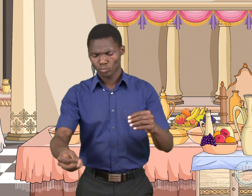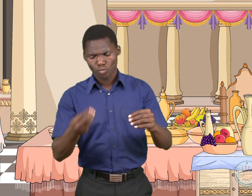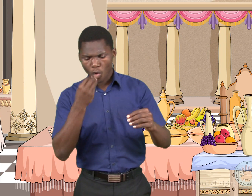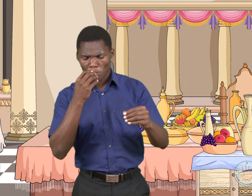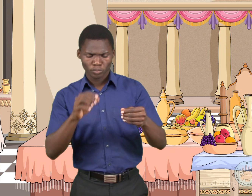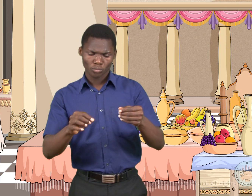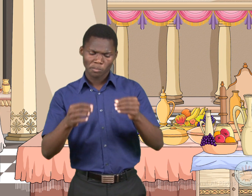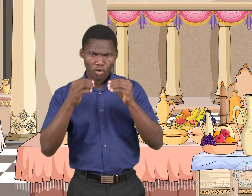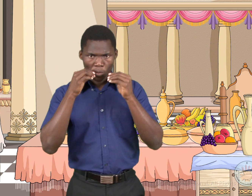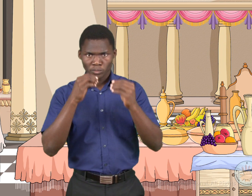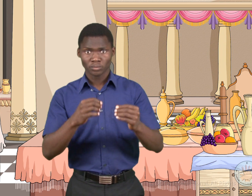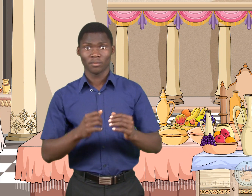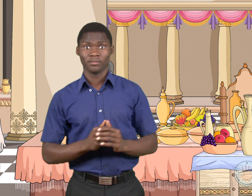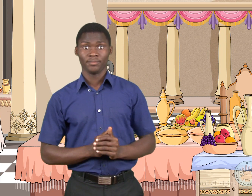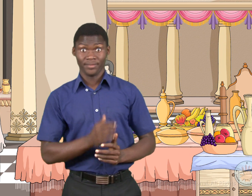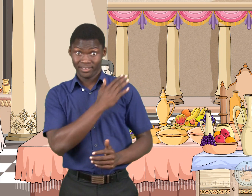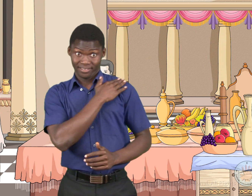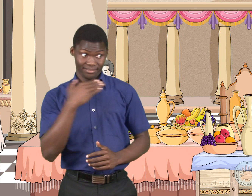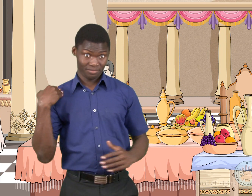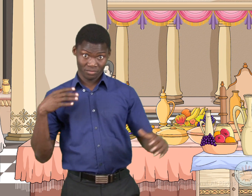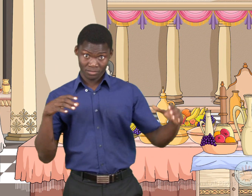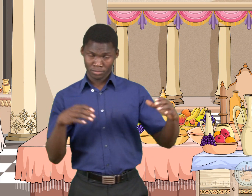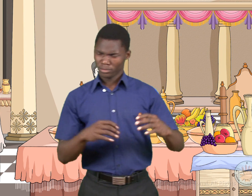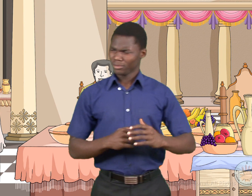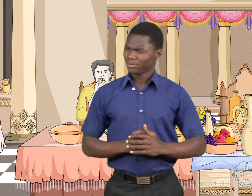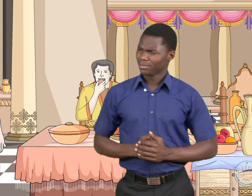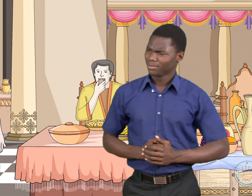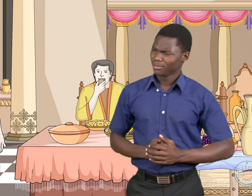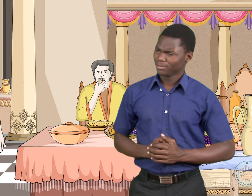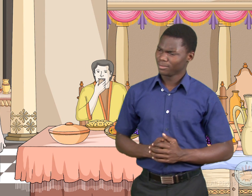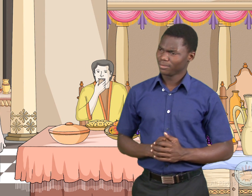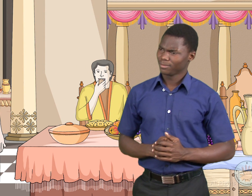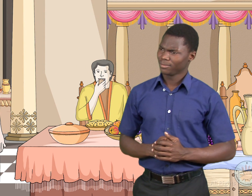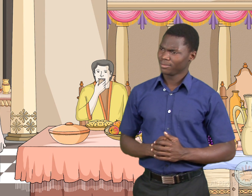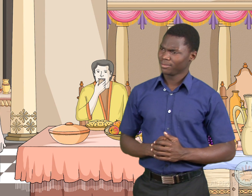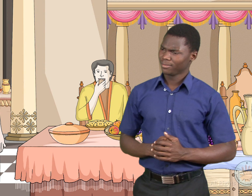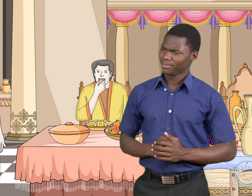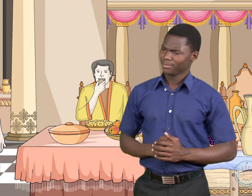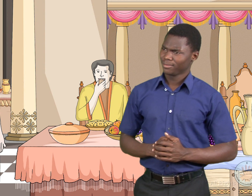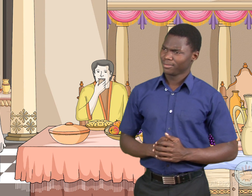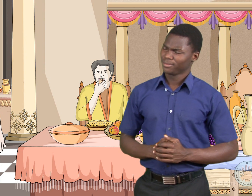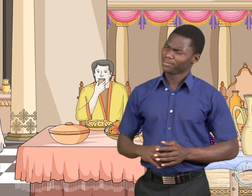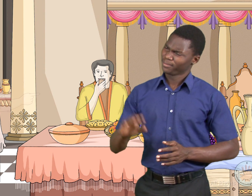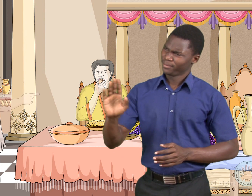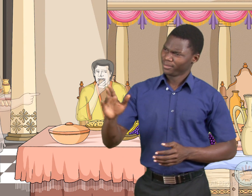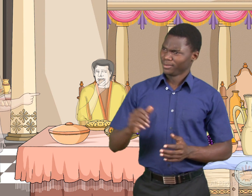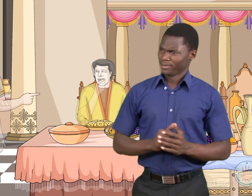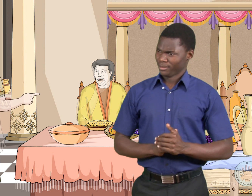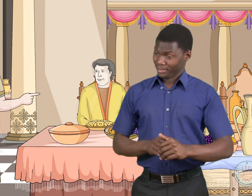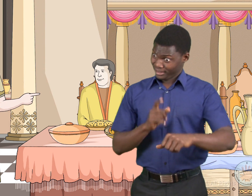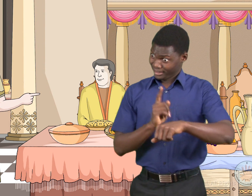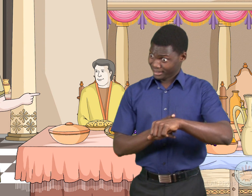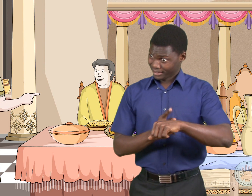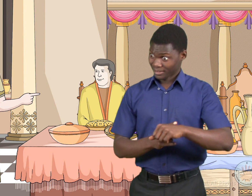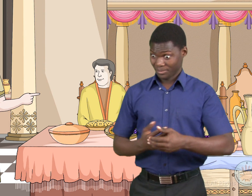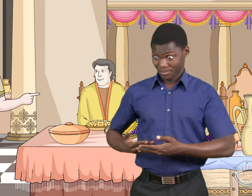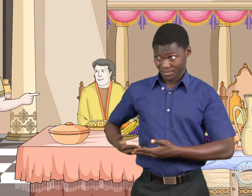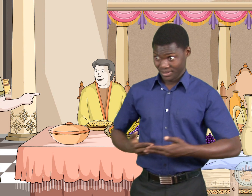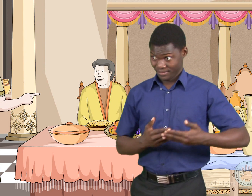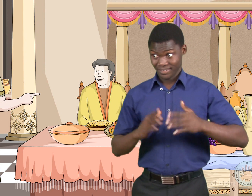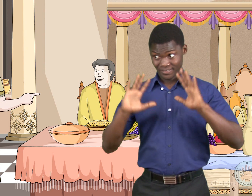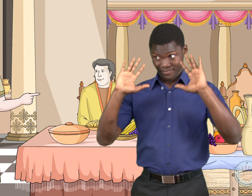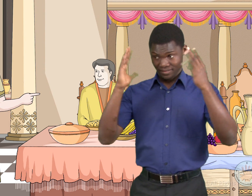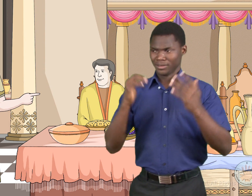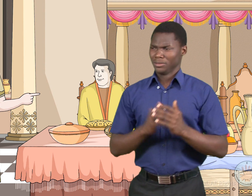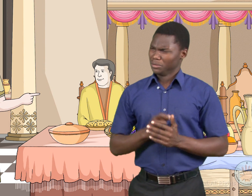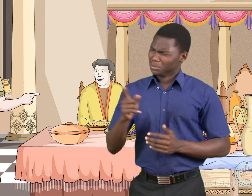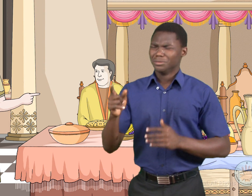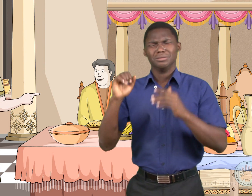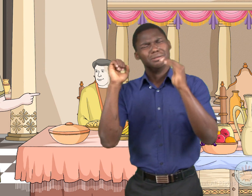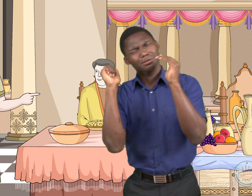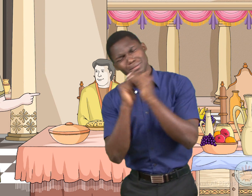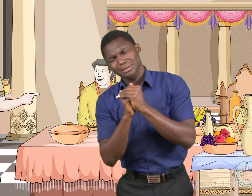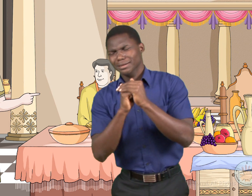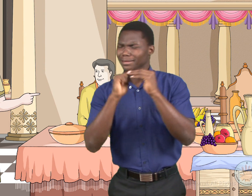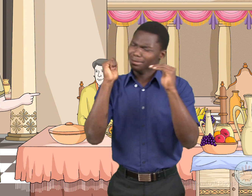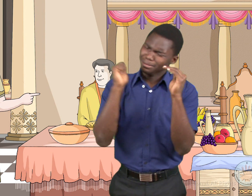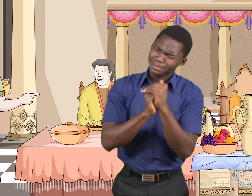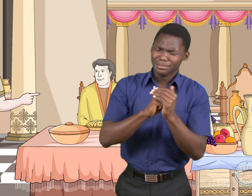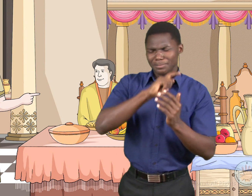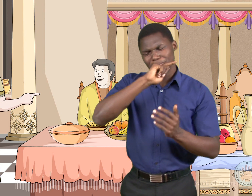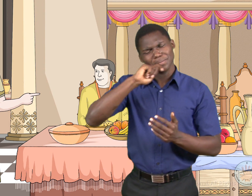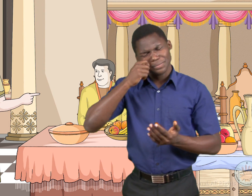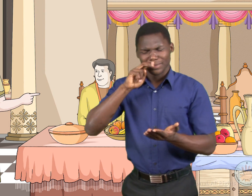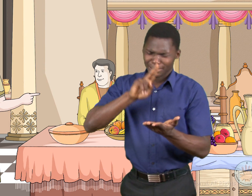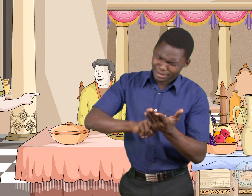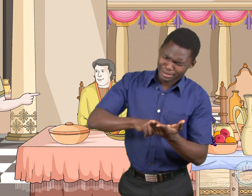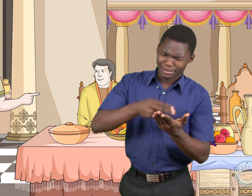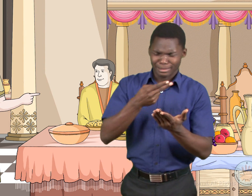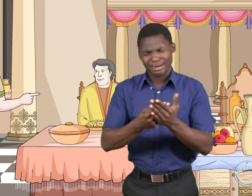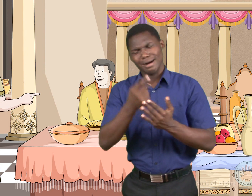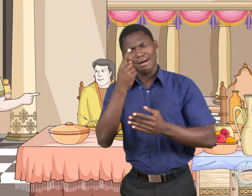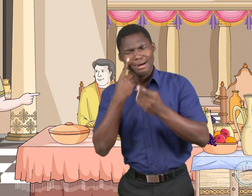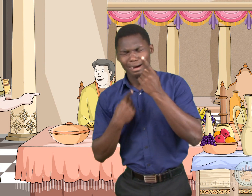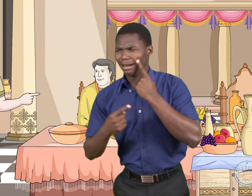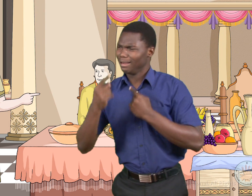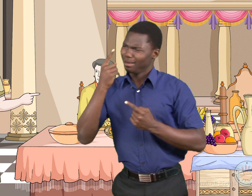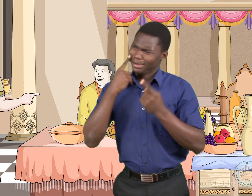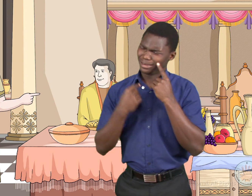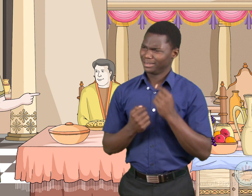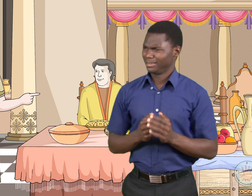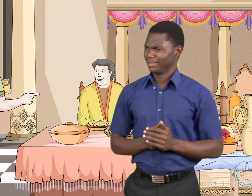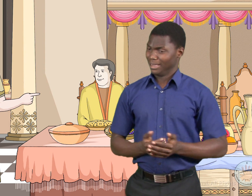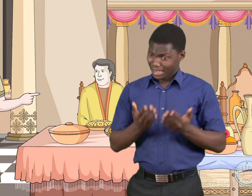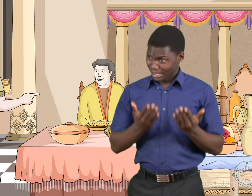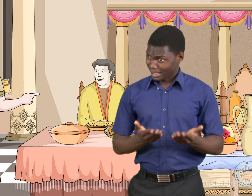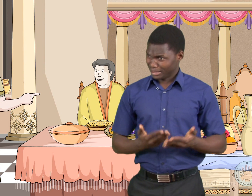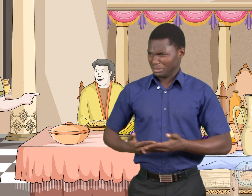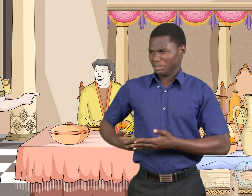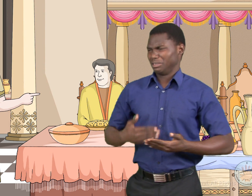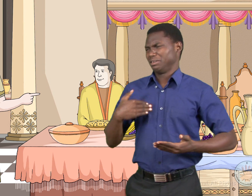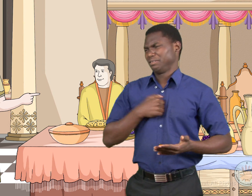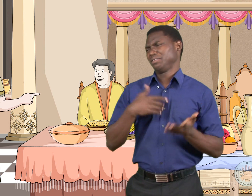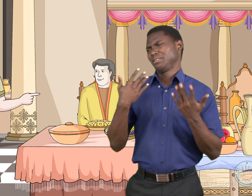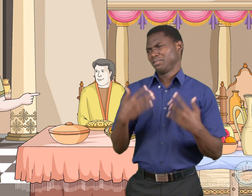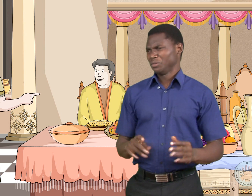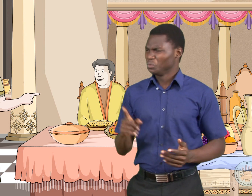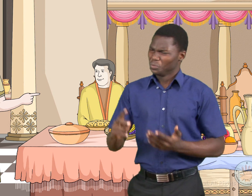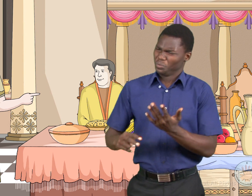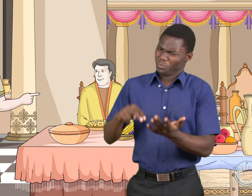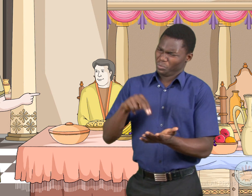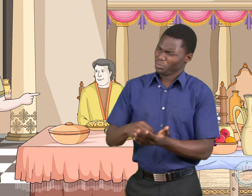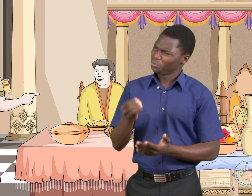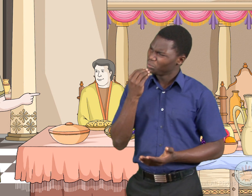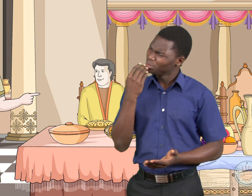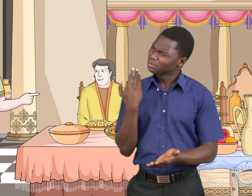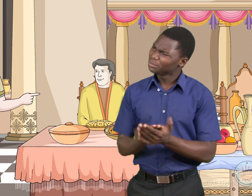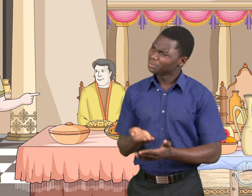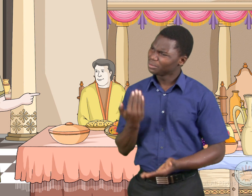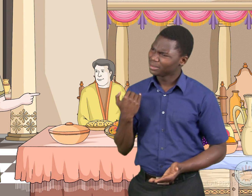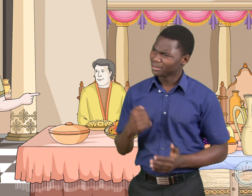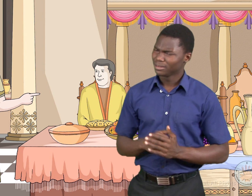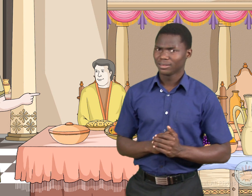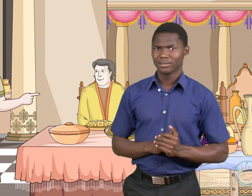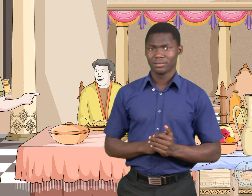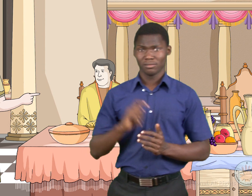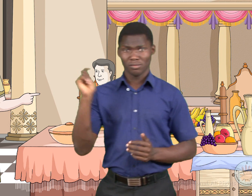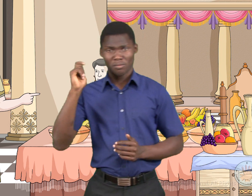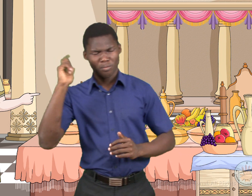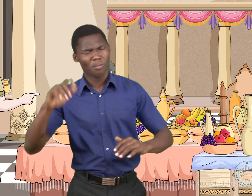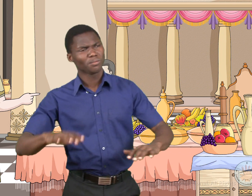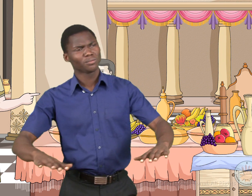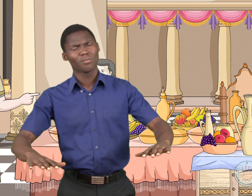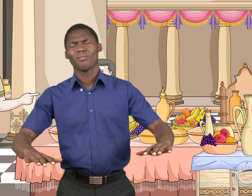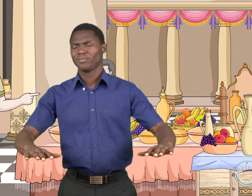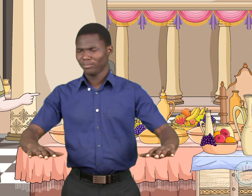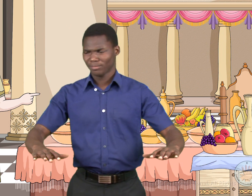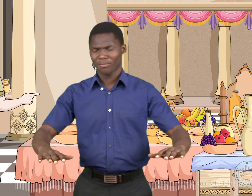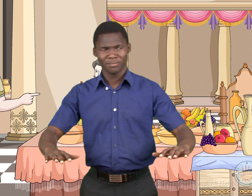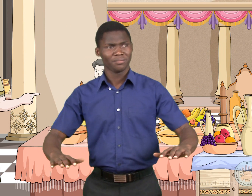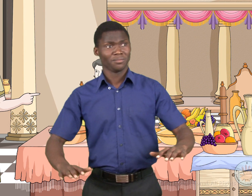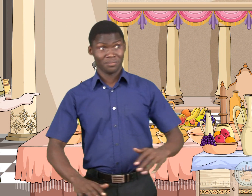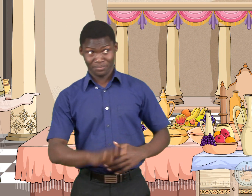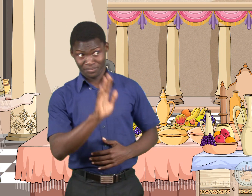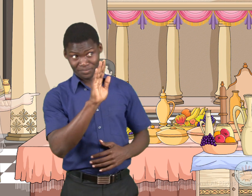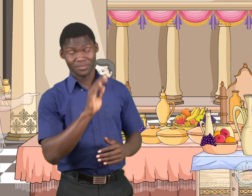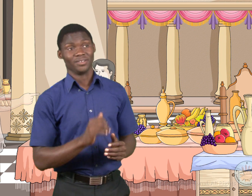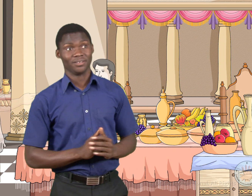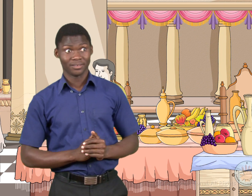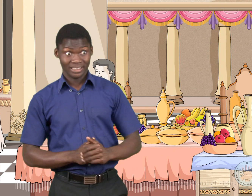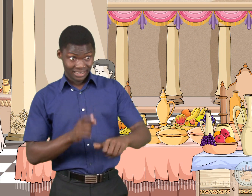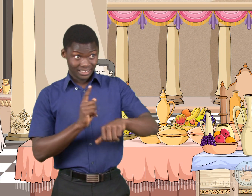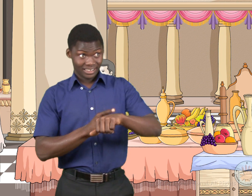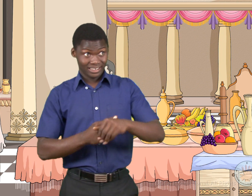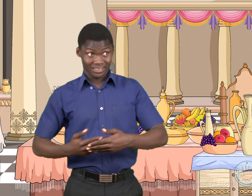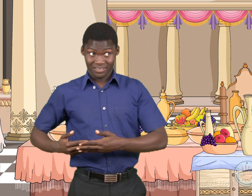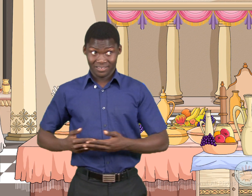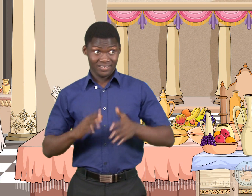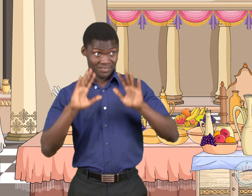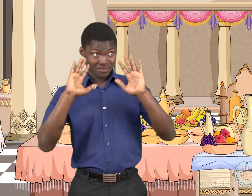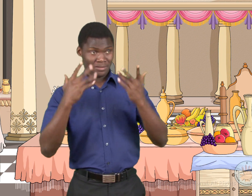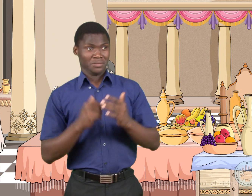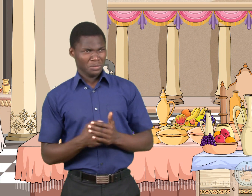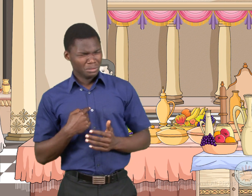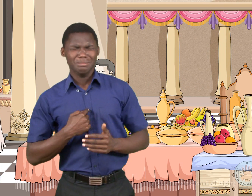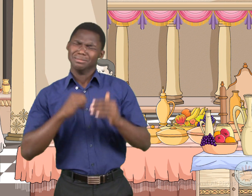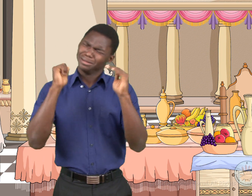his servants asked. “While the child was alive, you fasted and wept, but when he died, you got up and ate.”